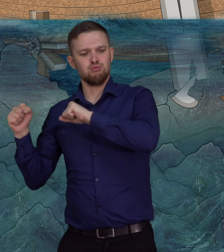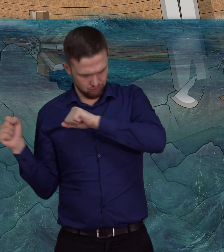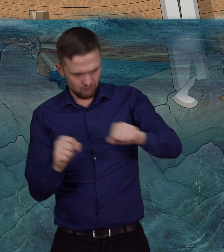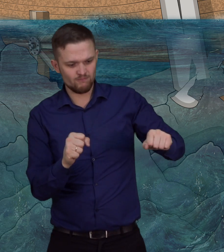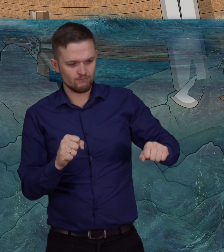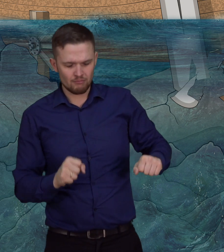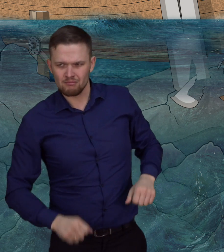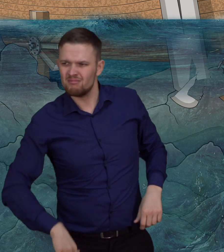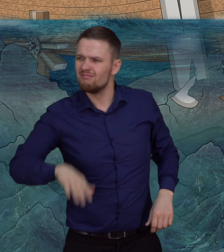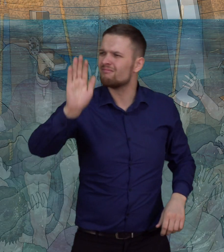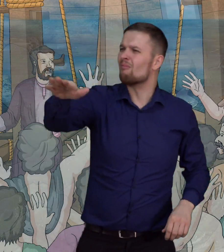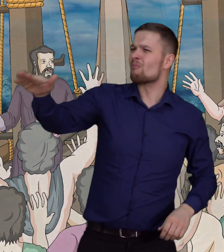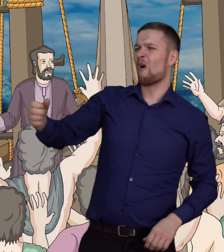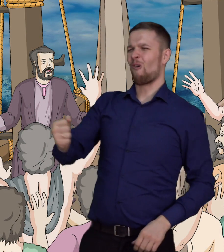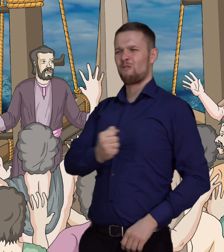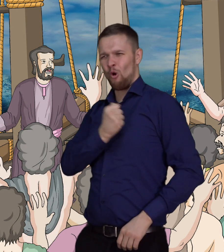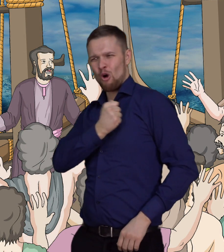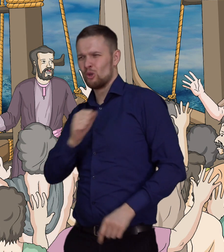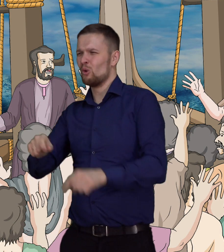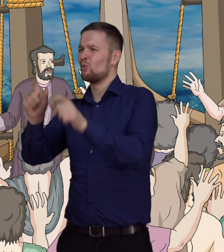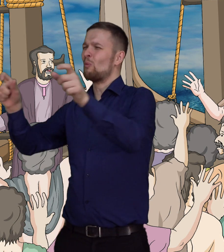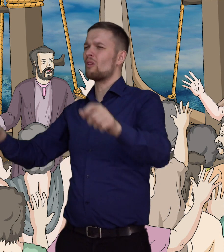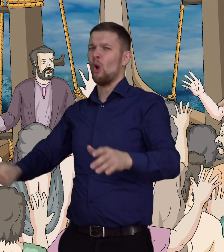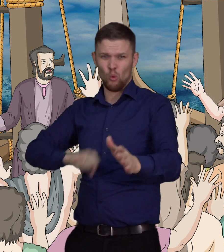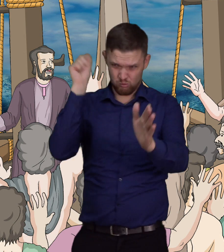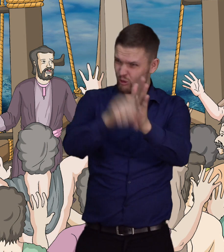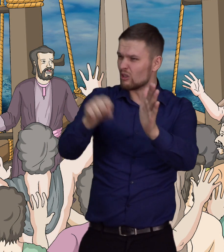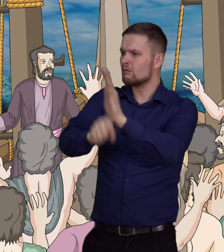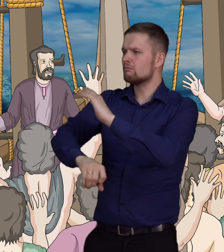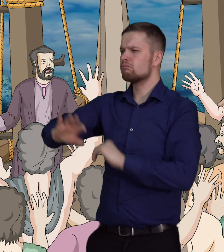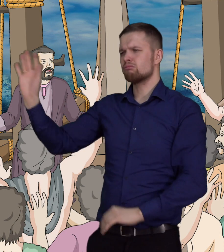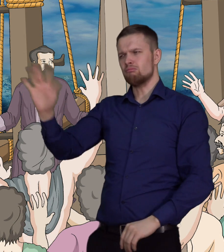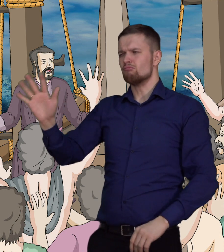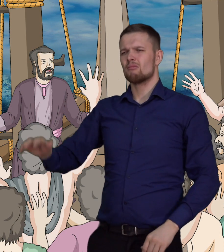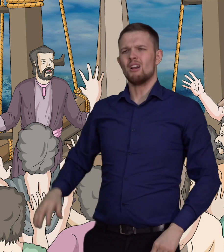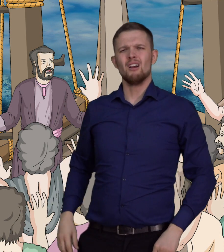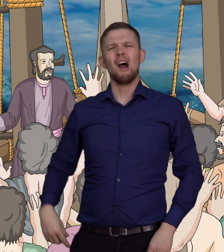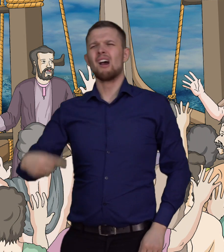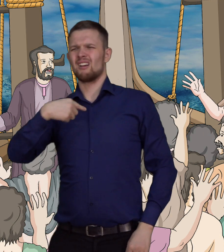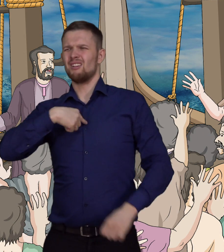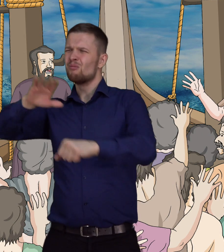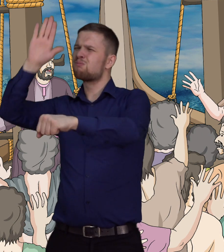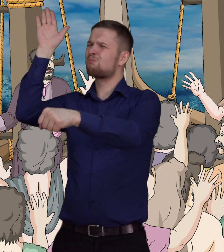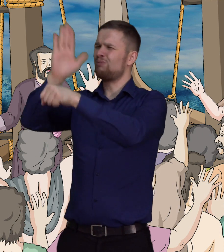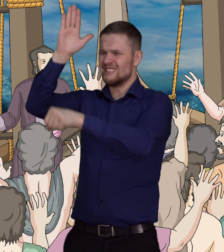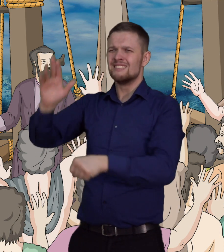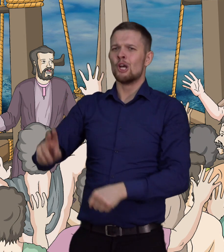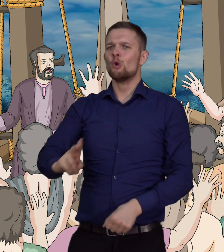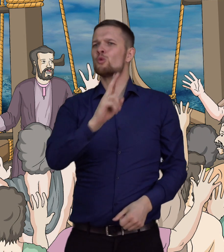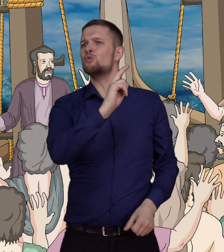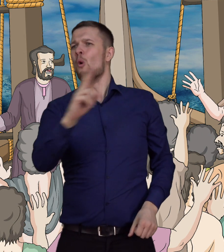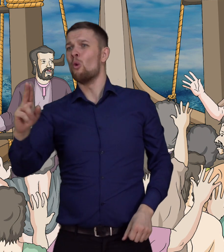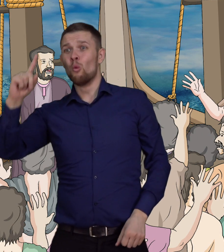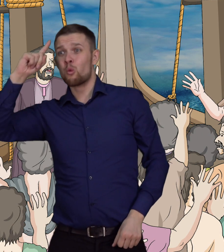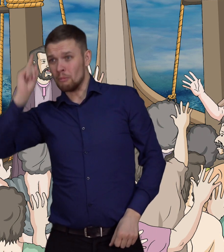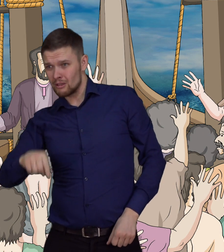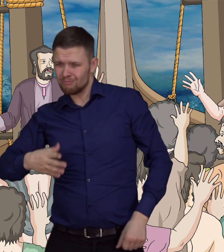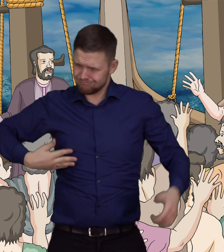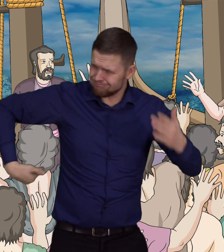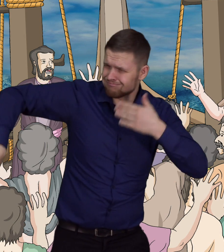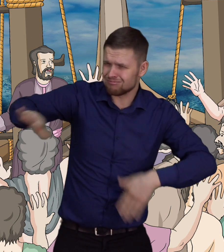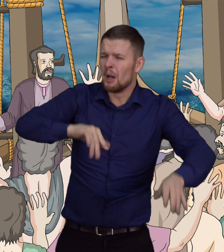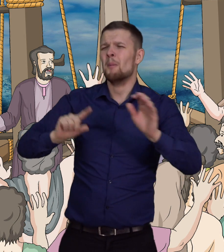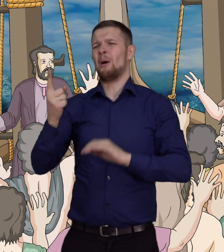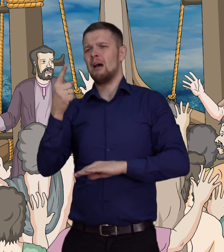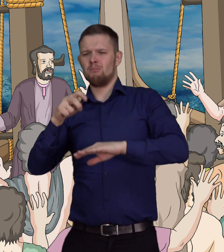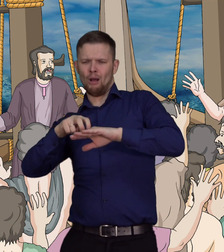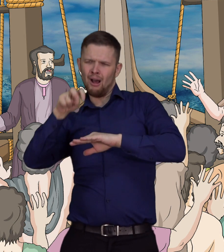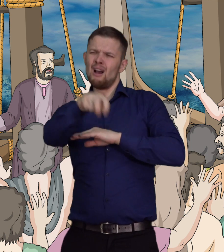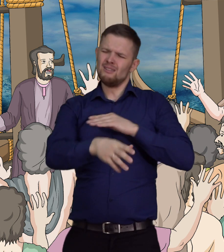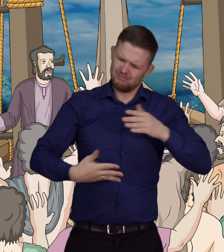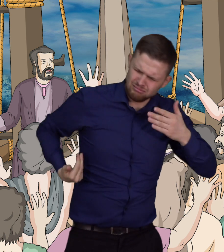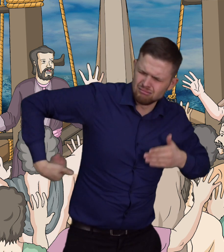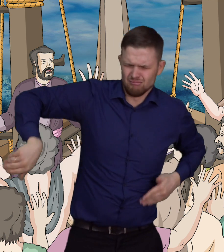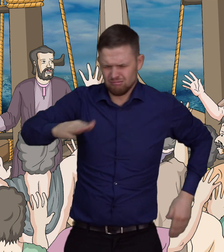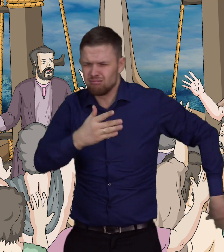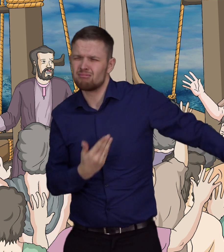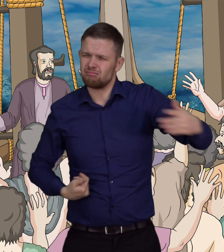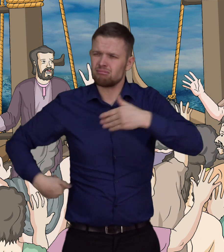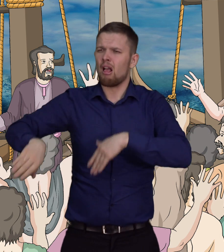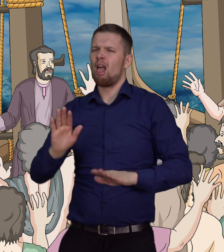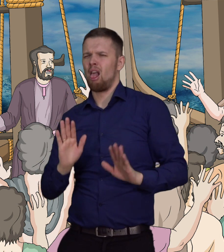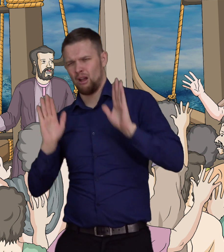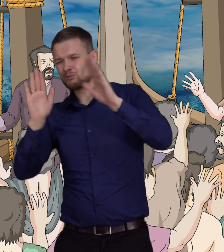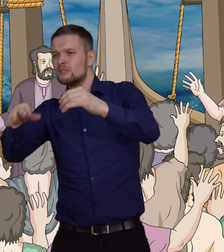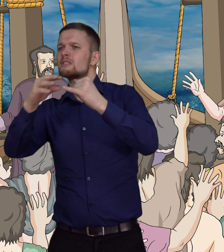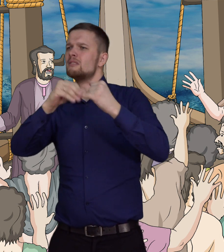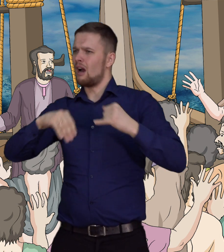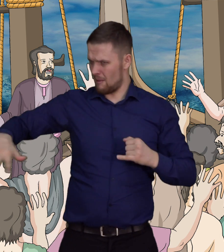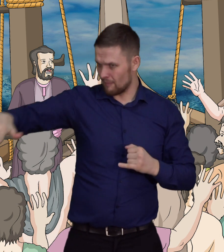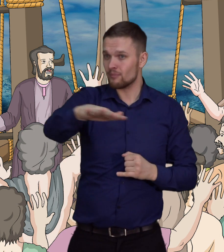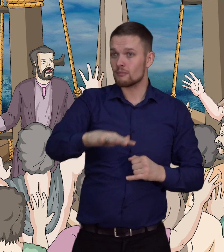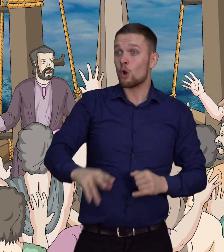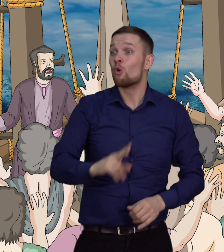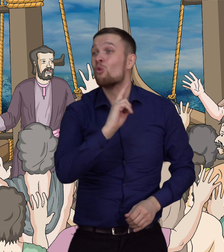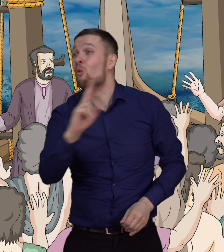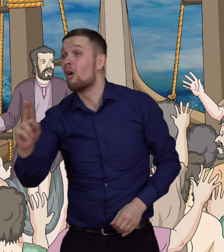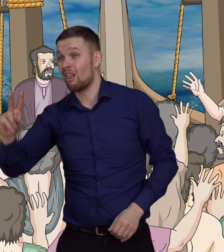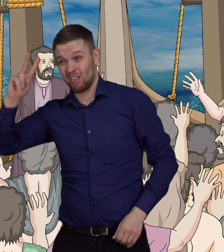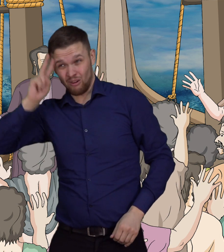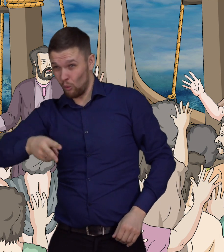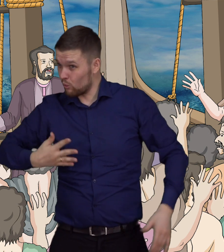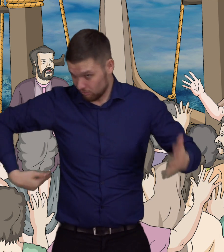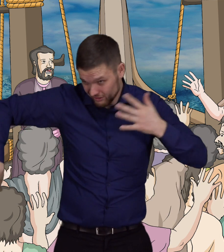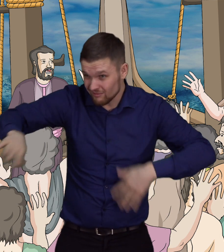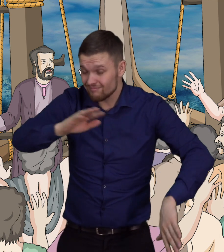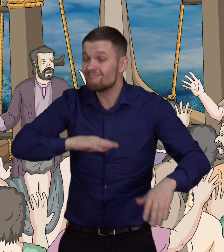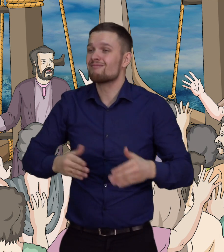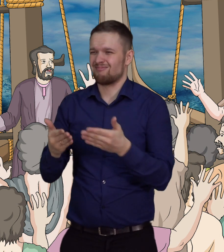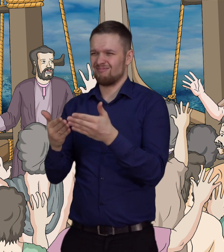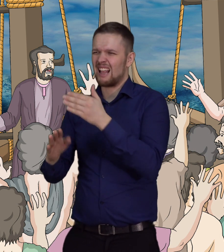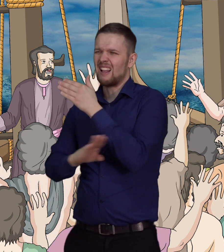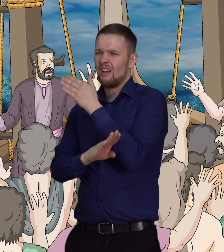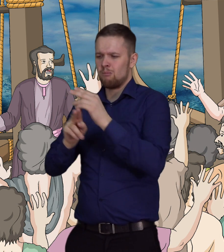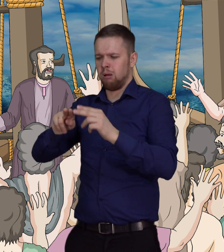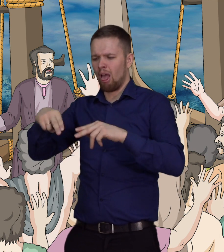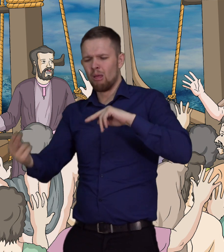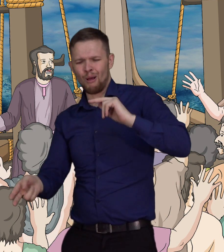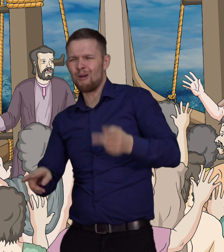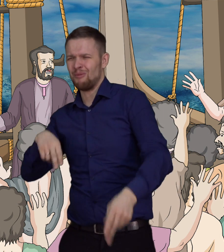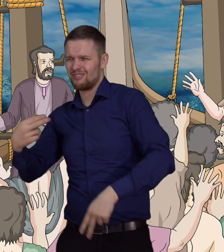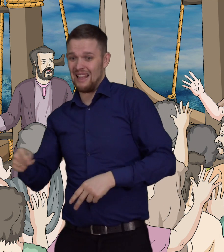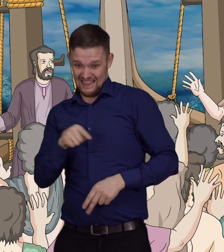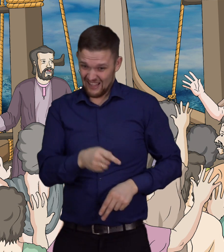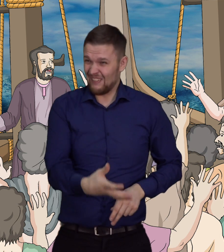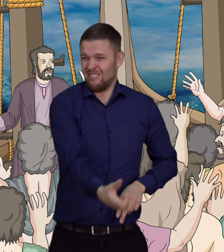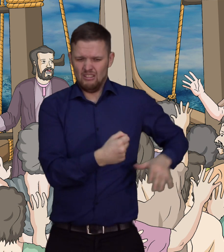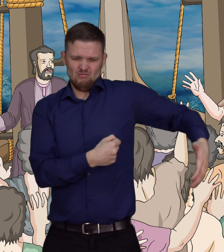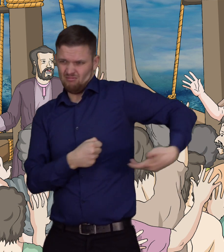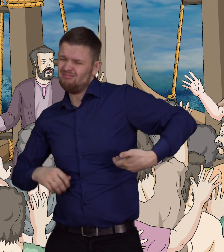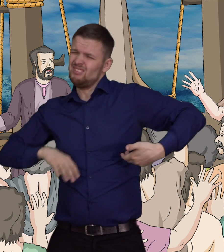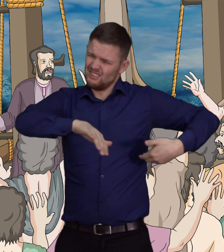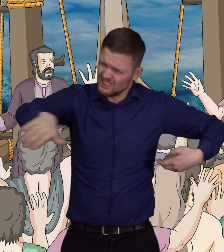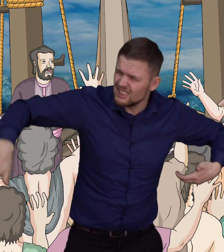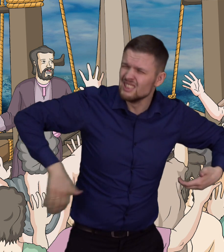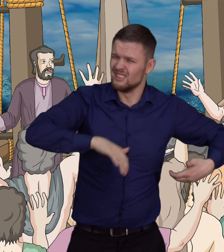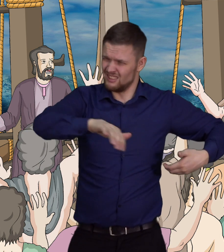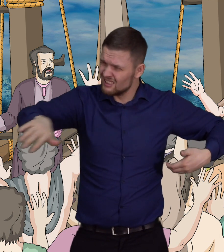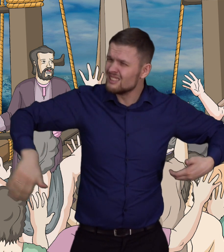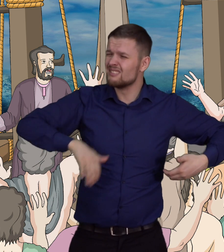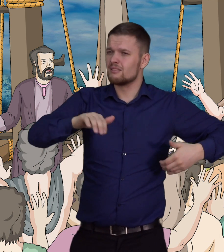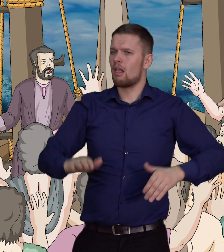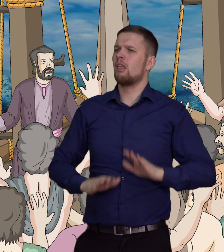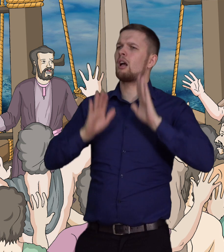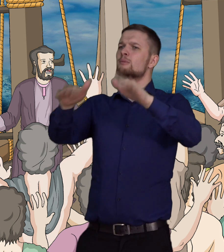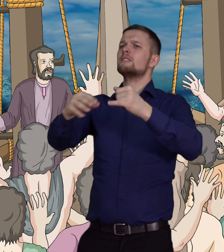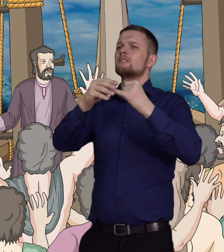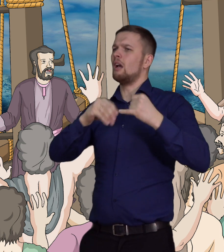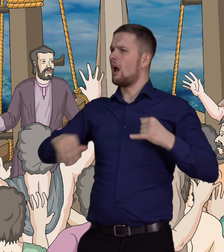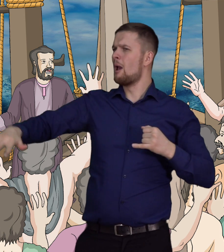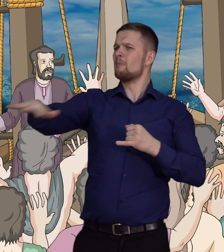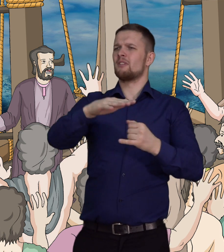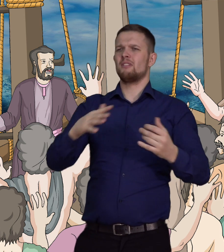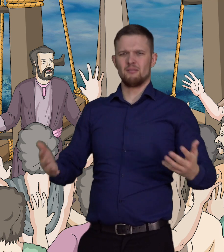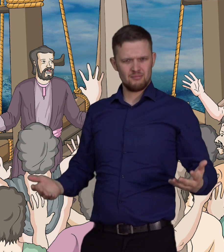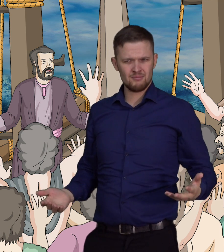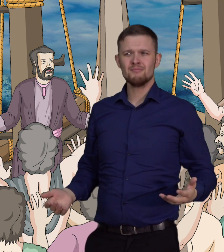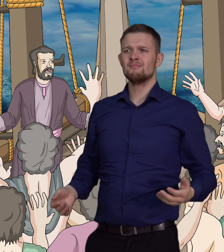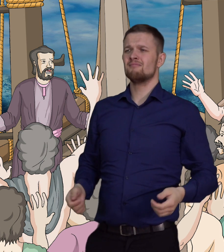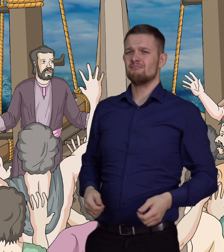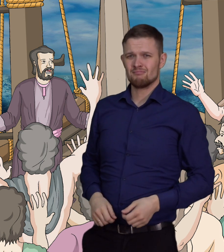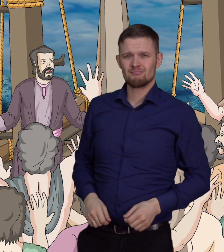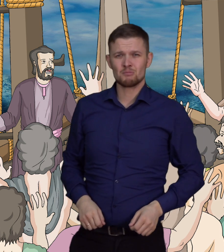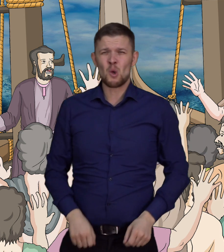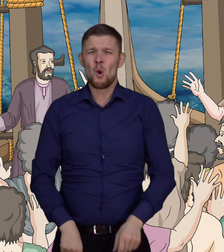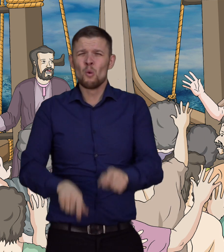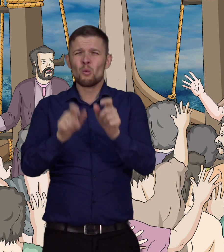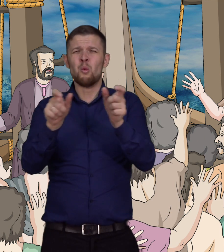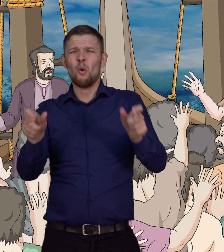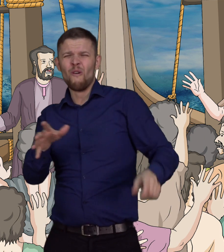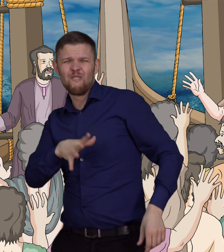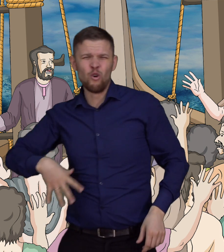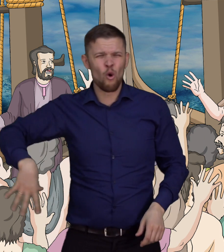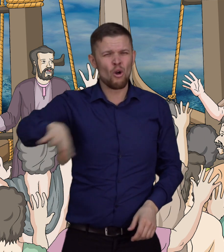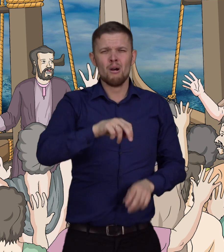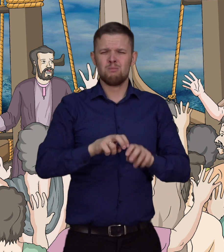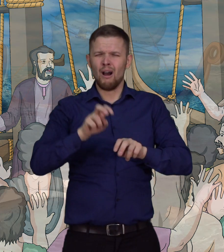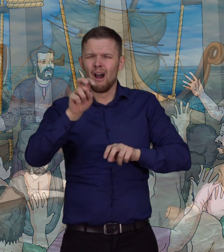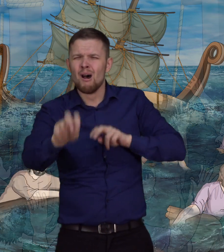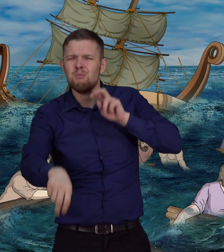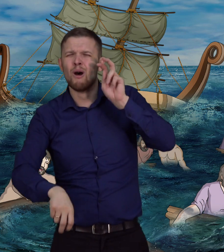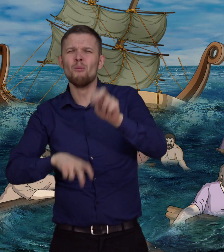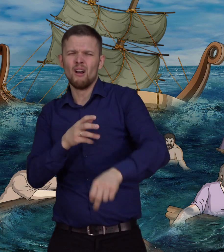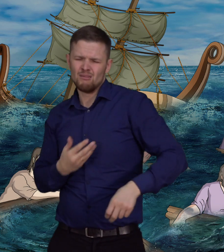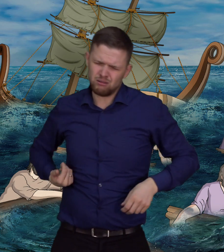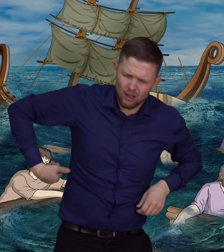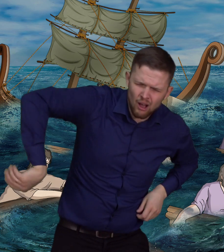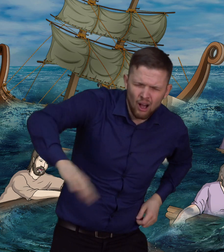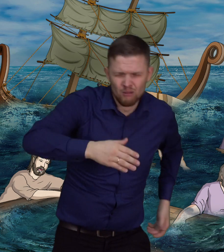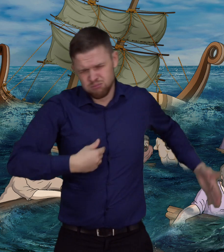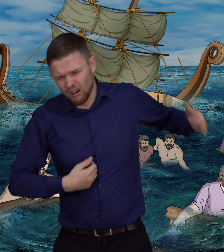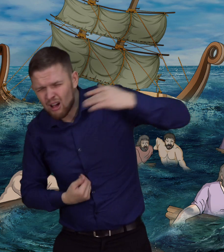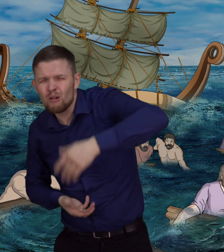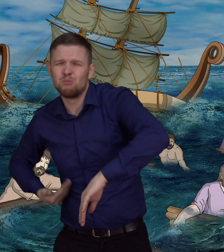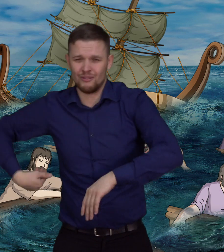The soldiers planned to kill the prisoners so none of them could swim to freedom. But the centurion, wanting to spare Paul’s life, thwarted their plan.